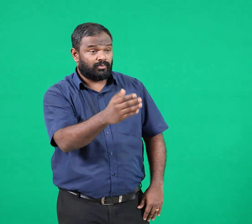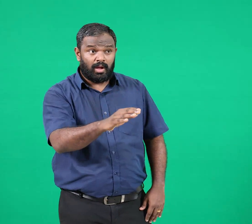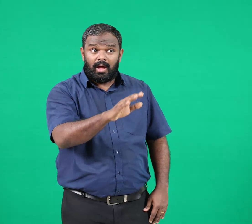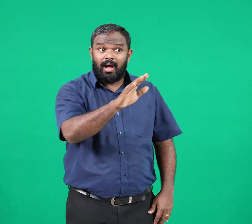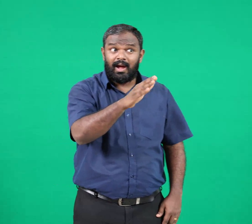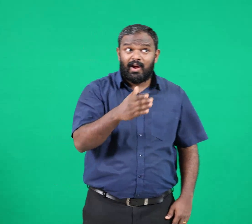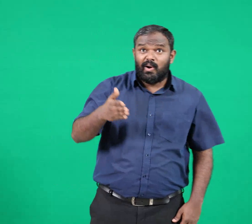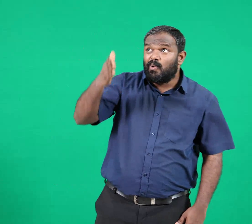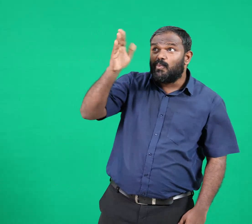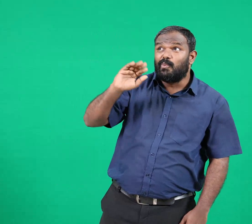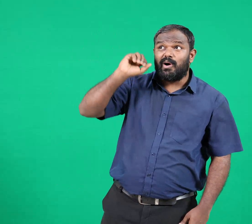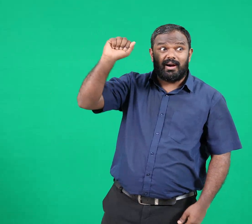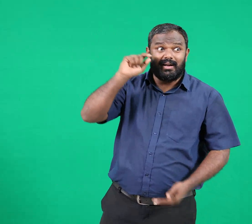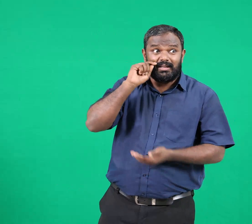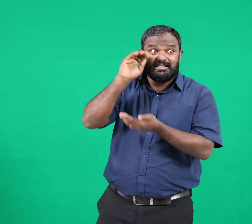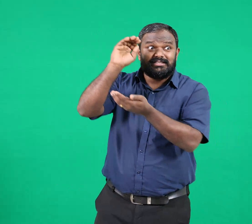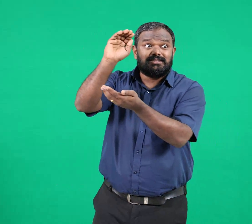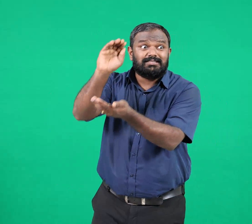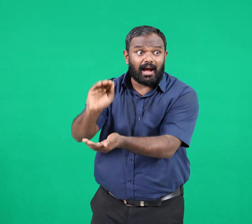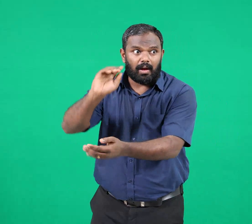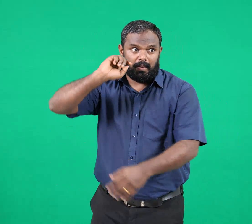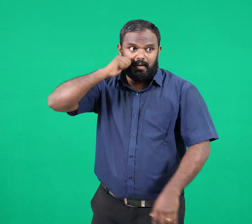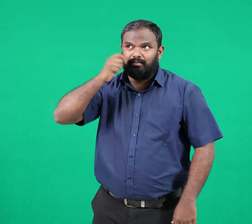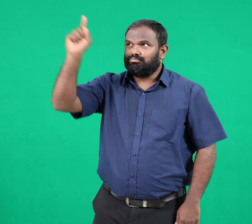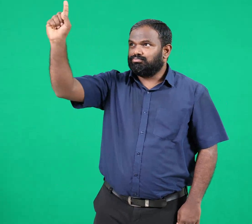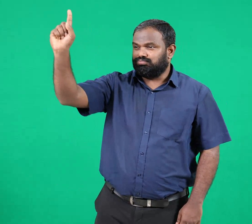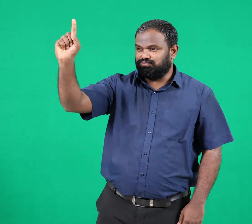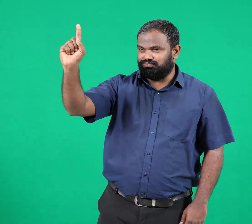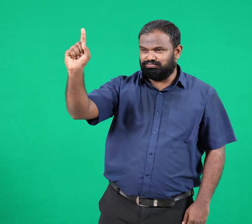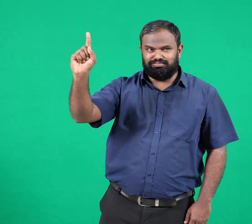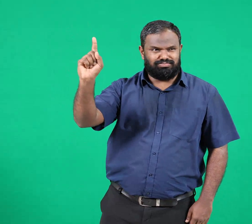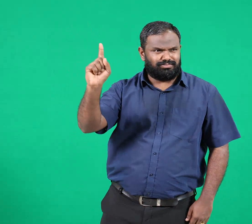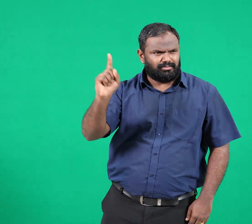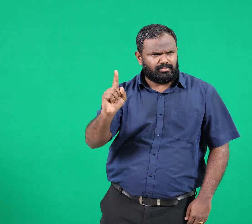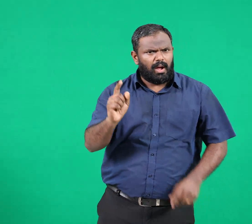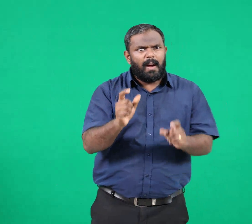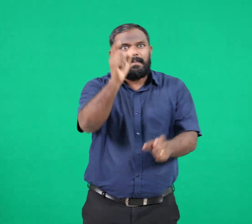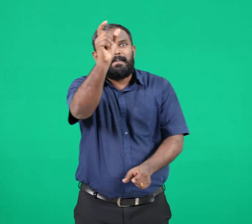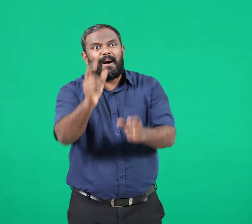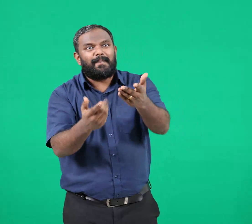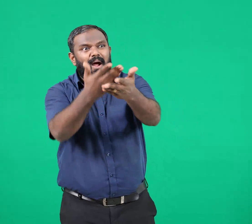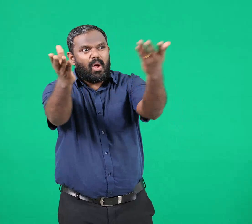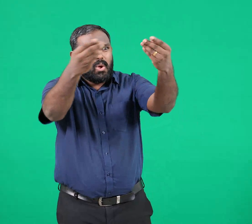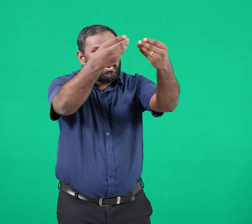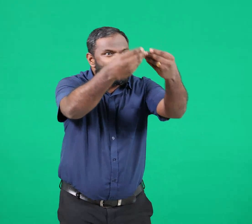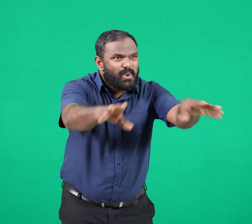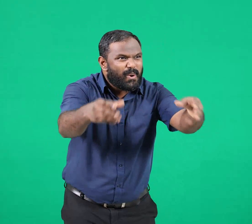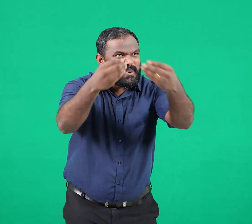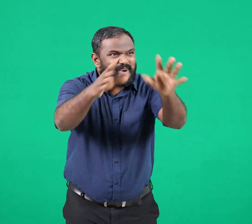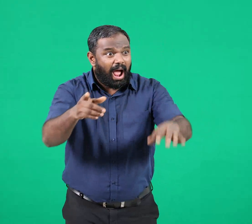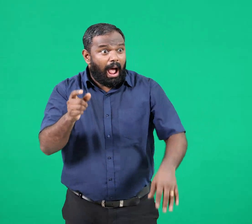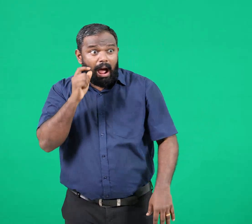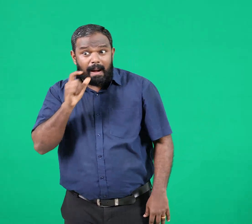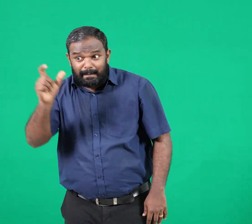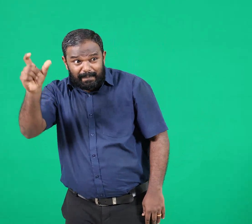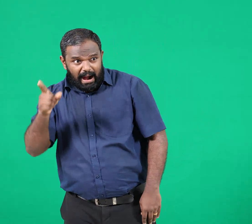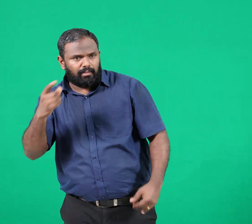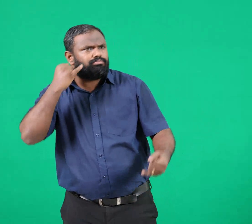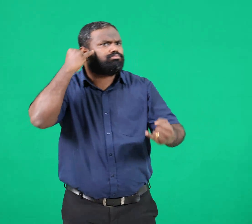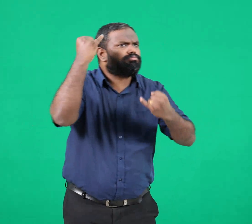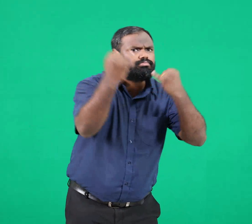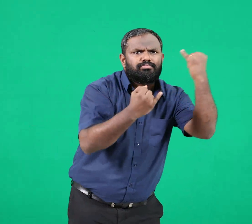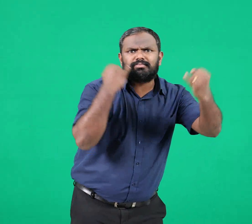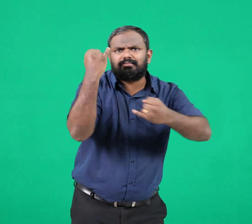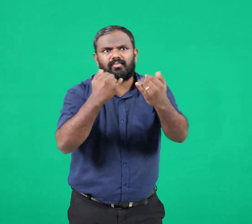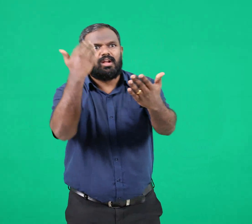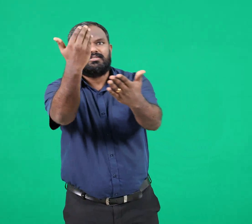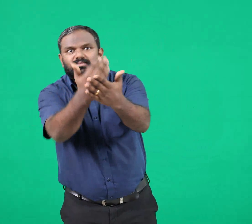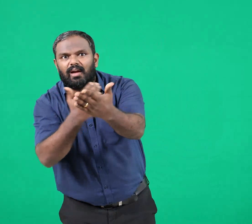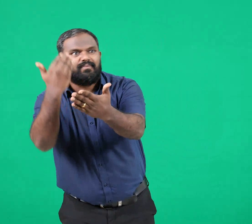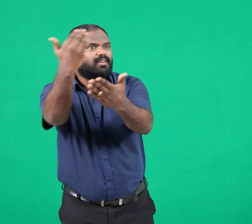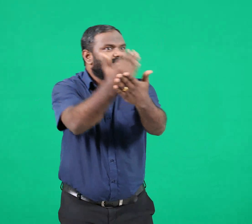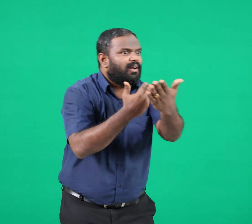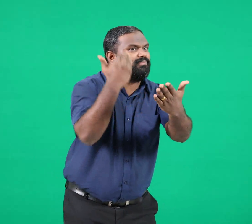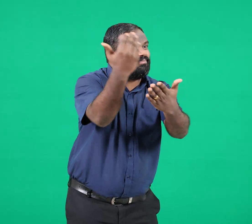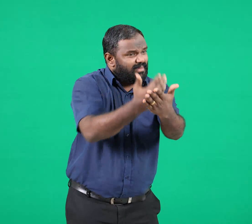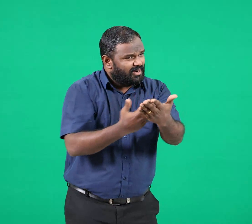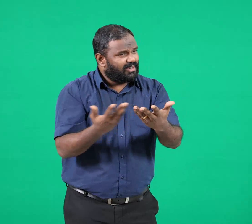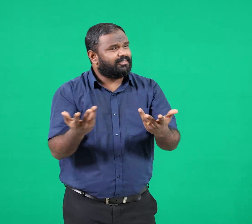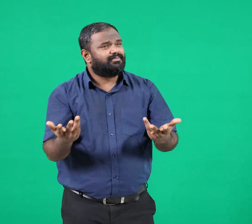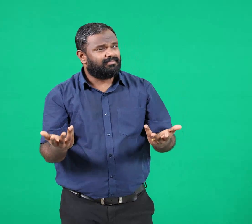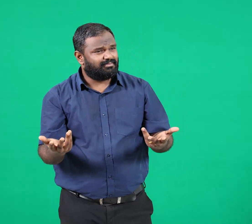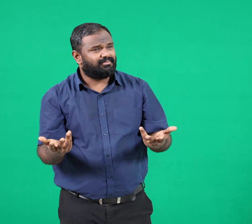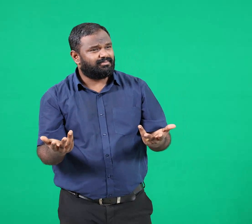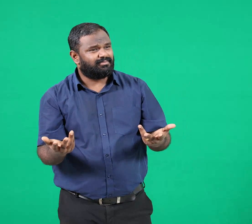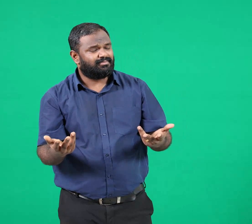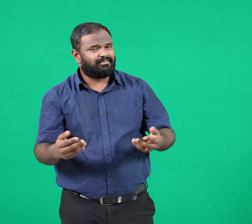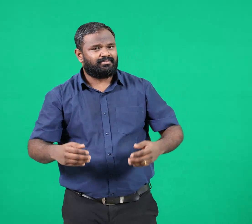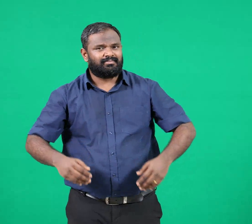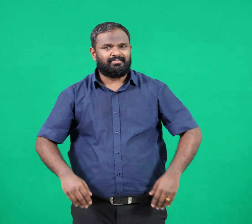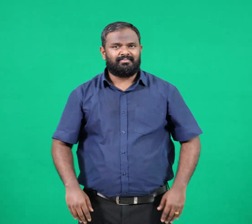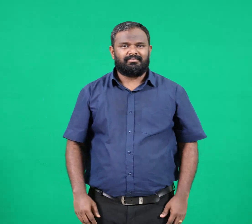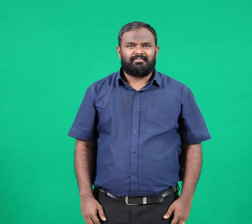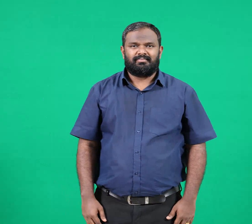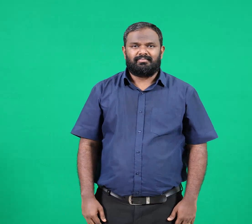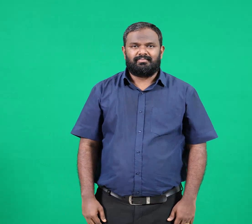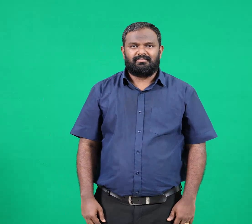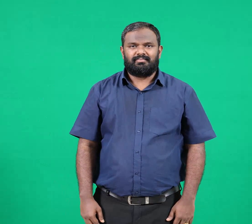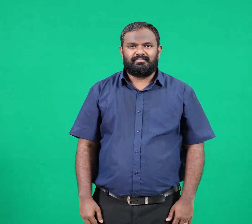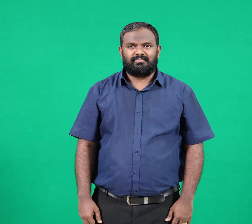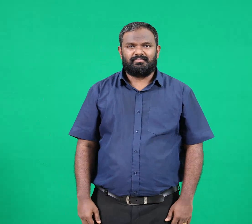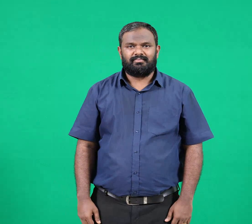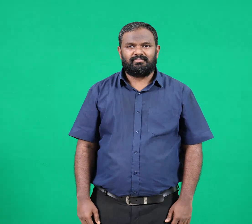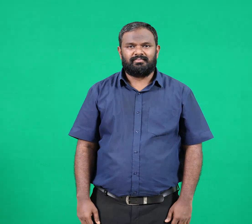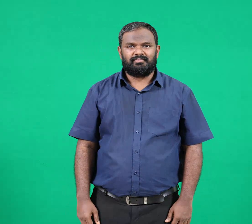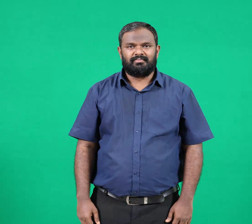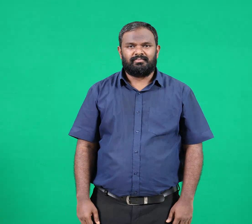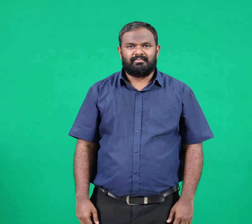For the Son of Man came to seek and to save the lost."